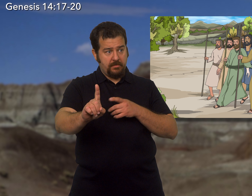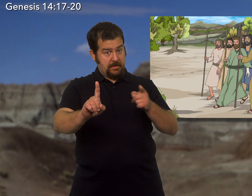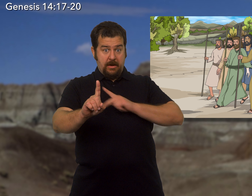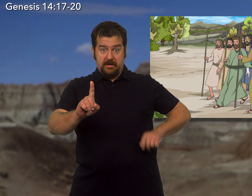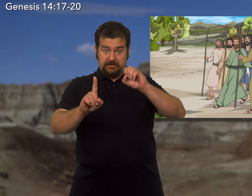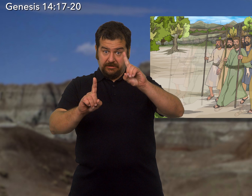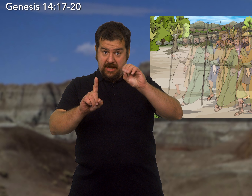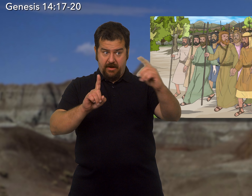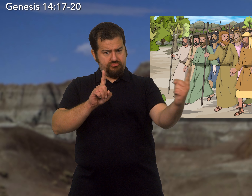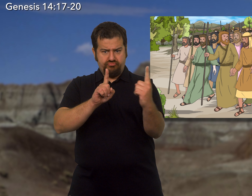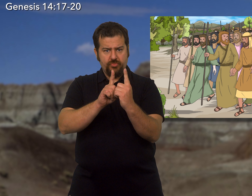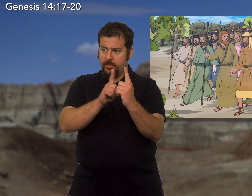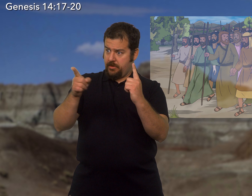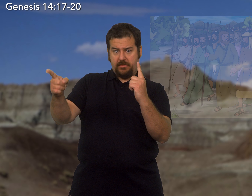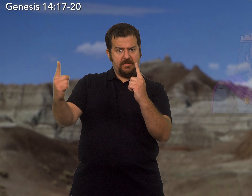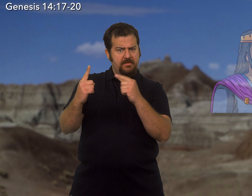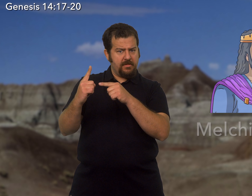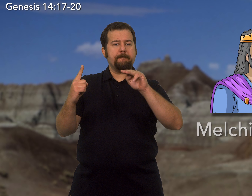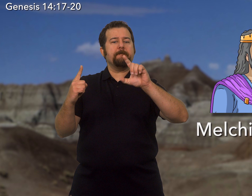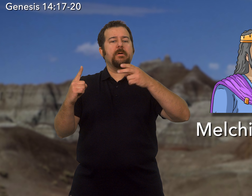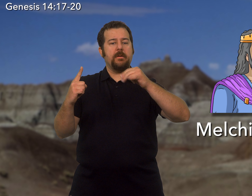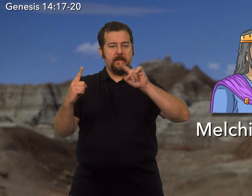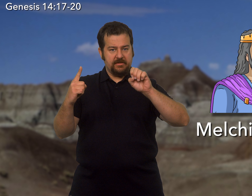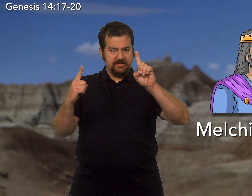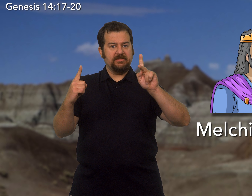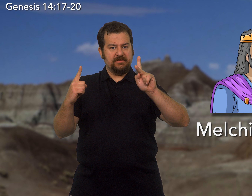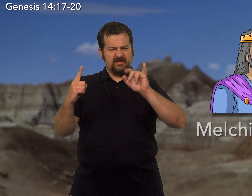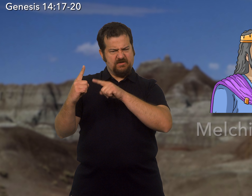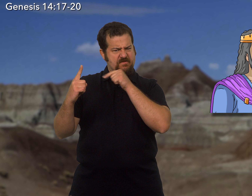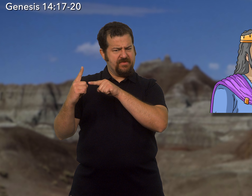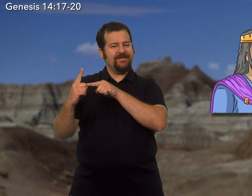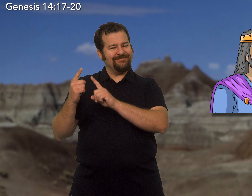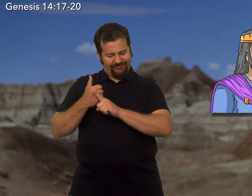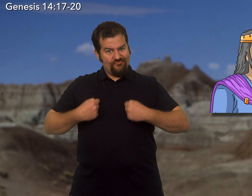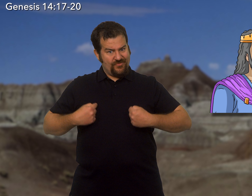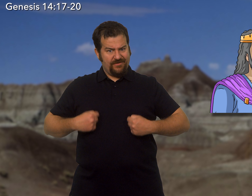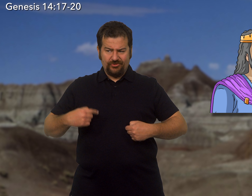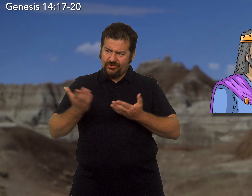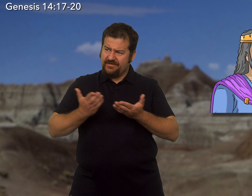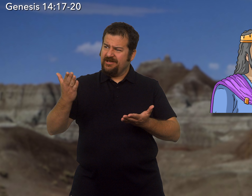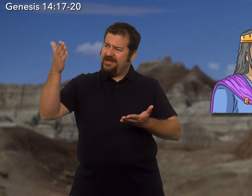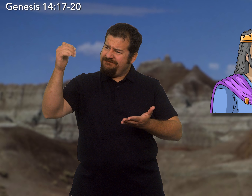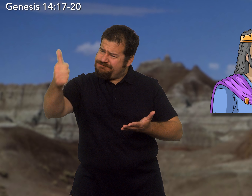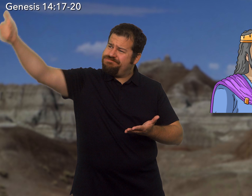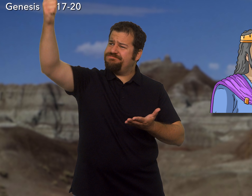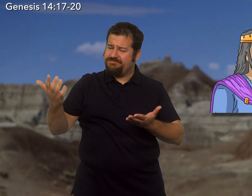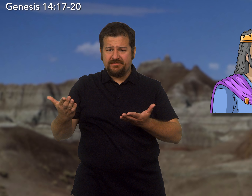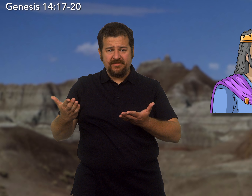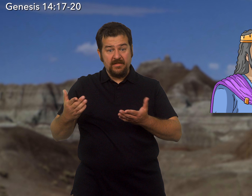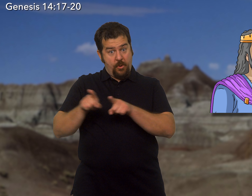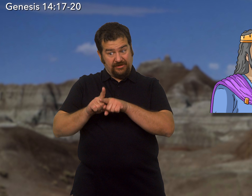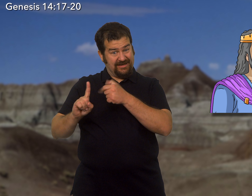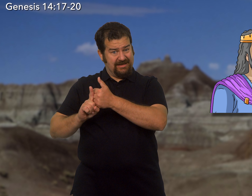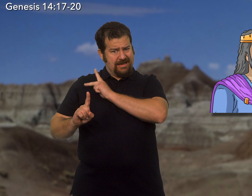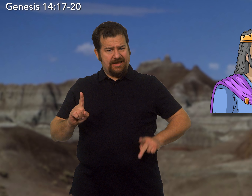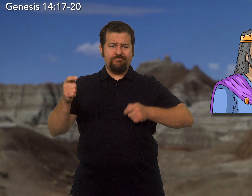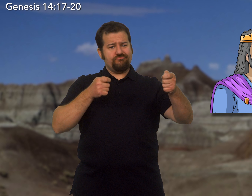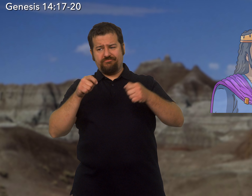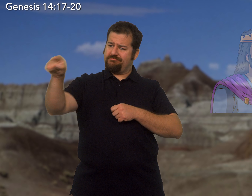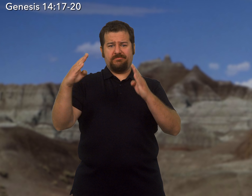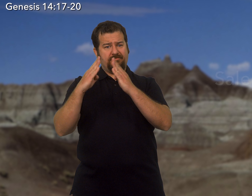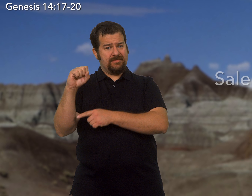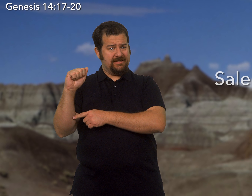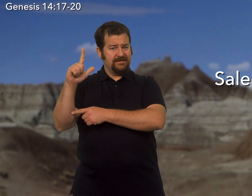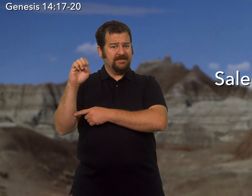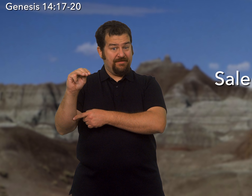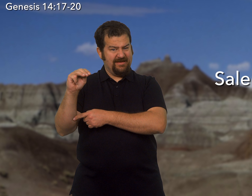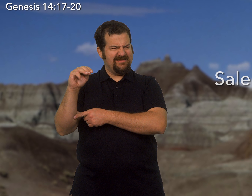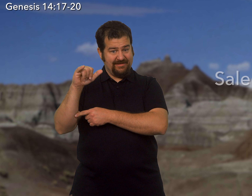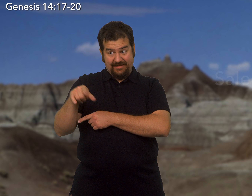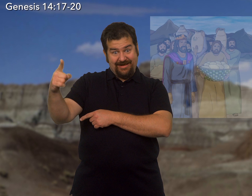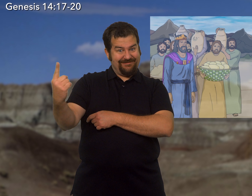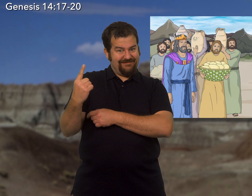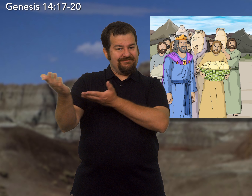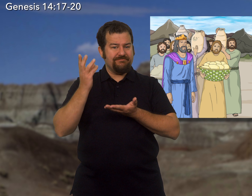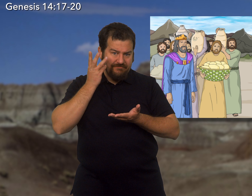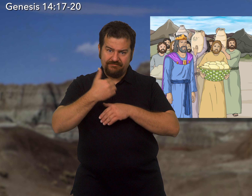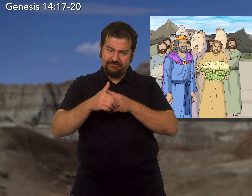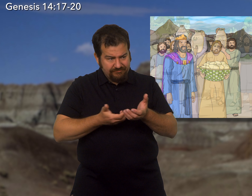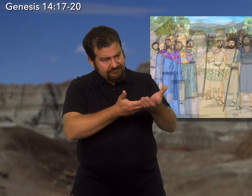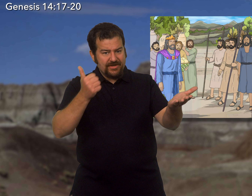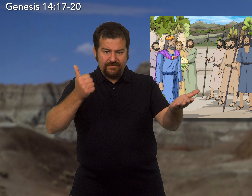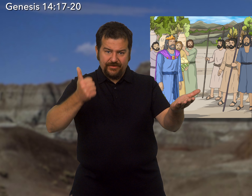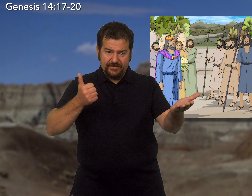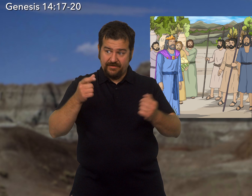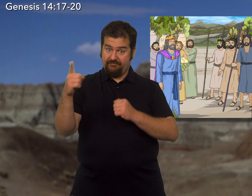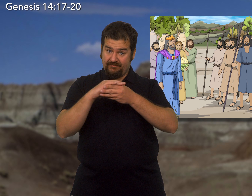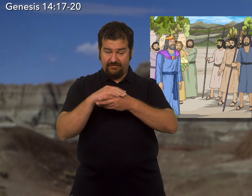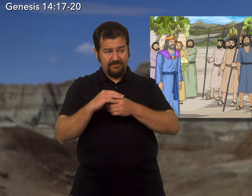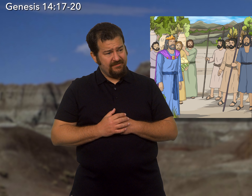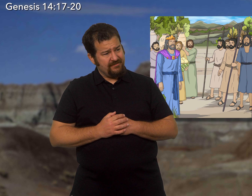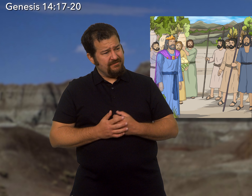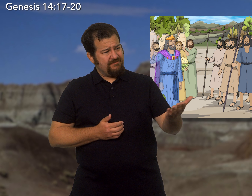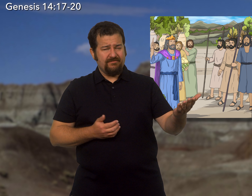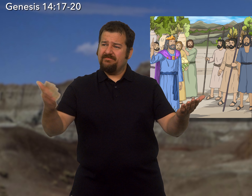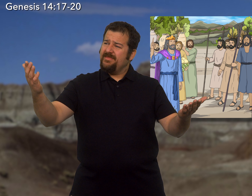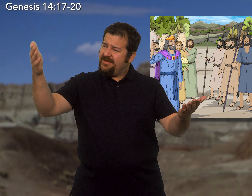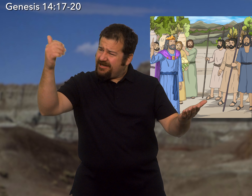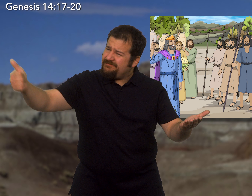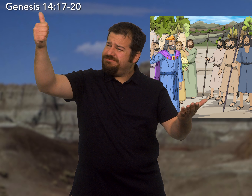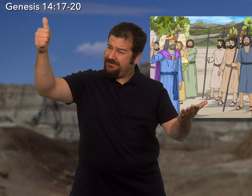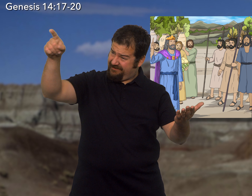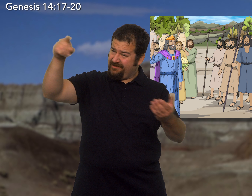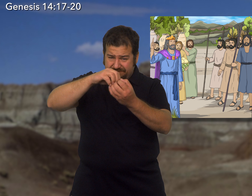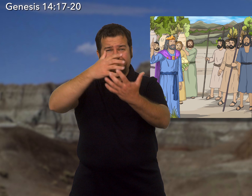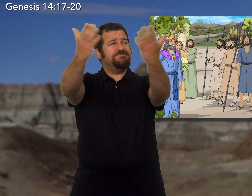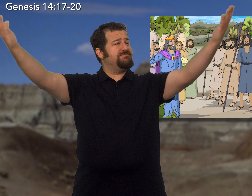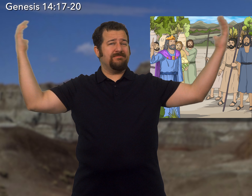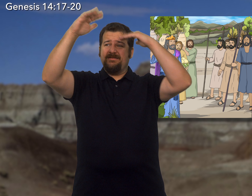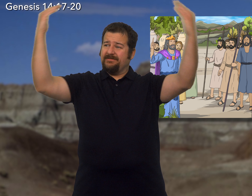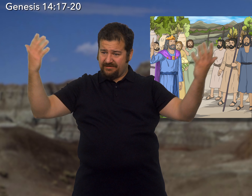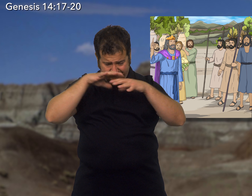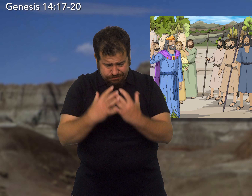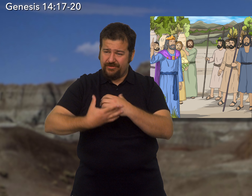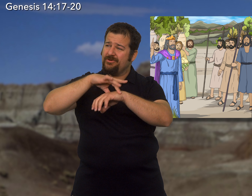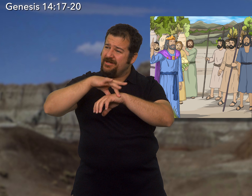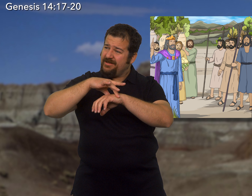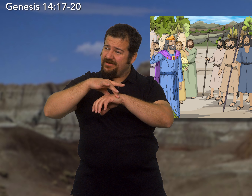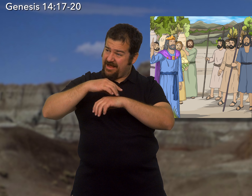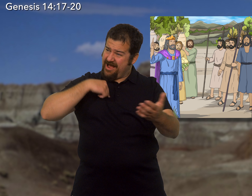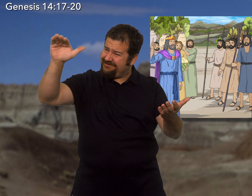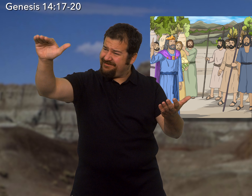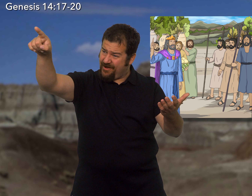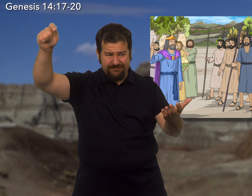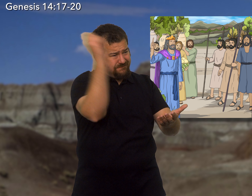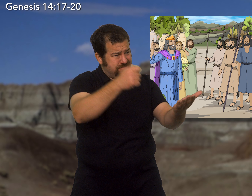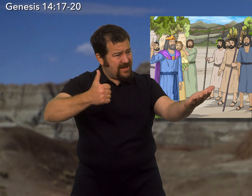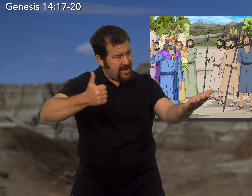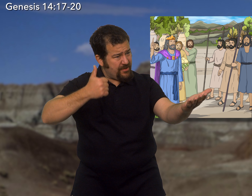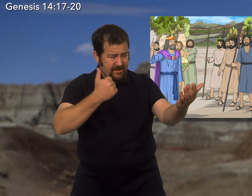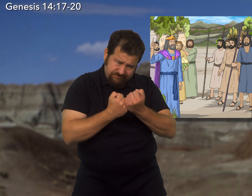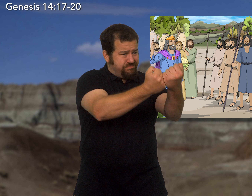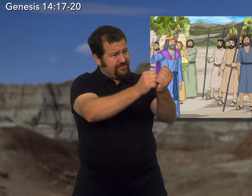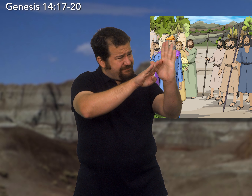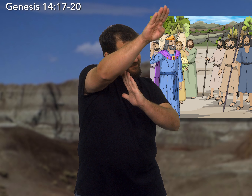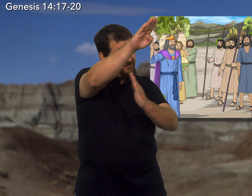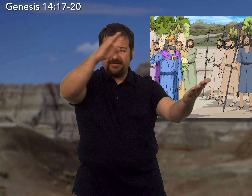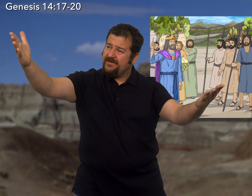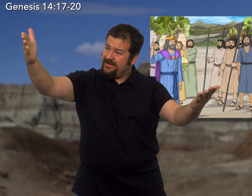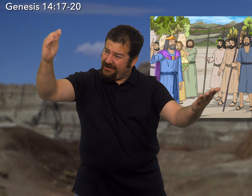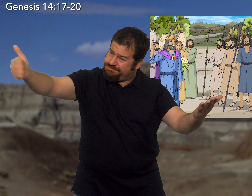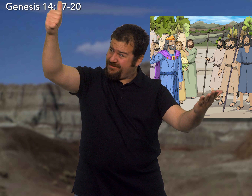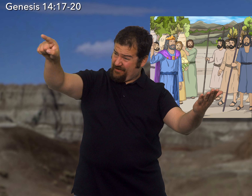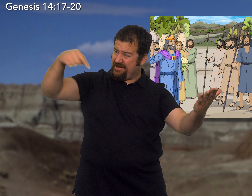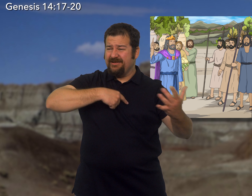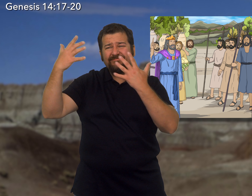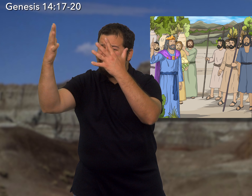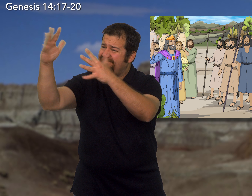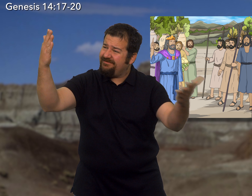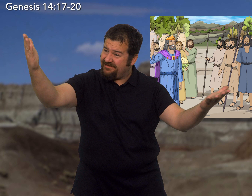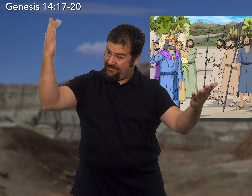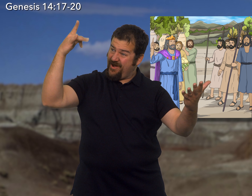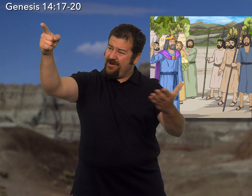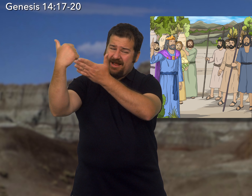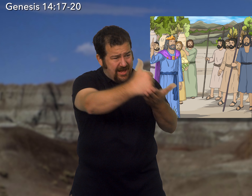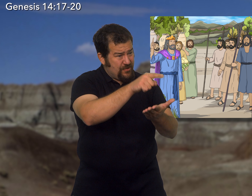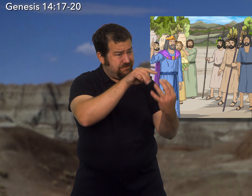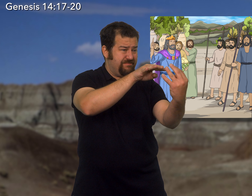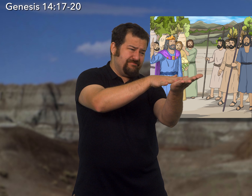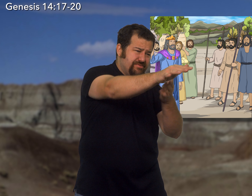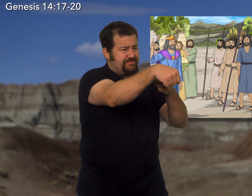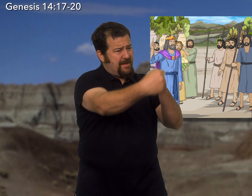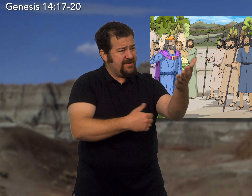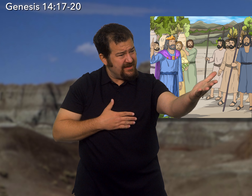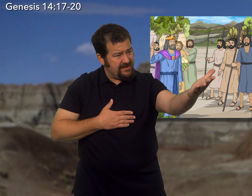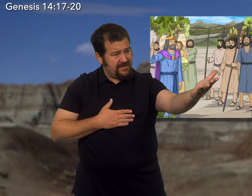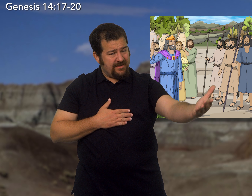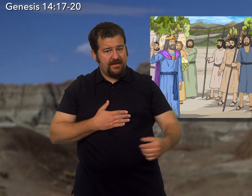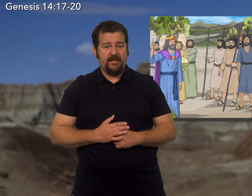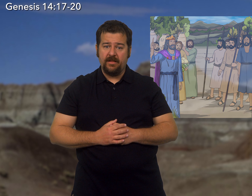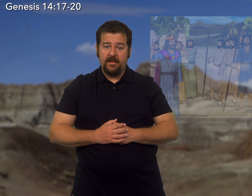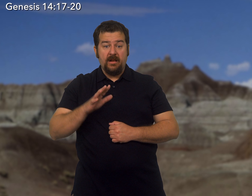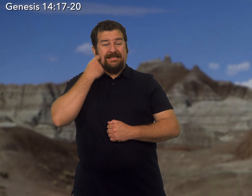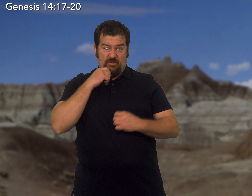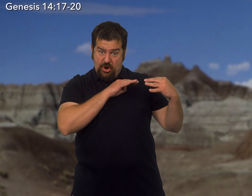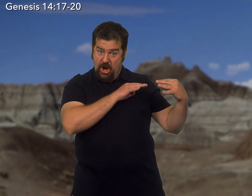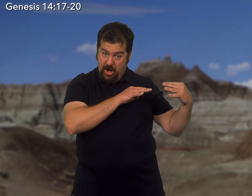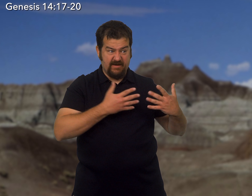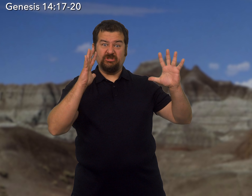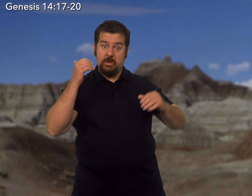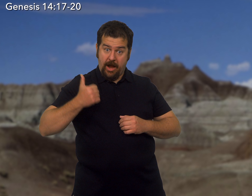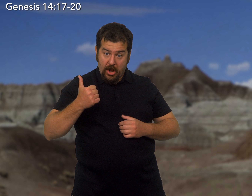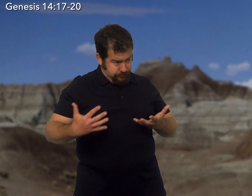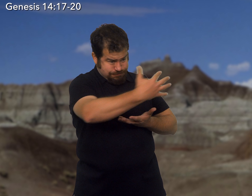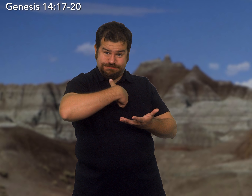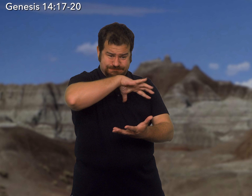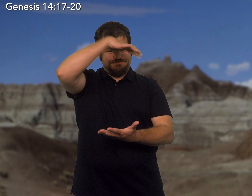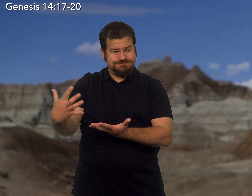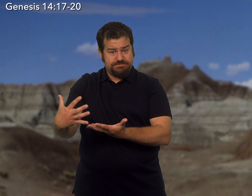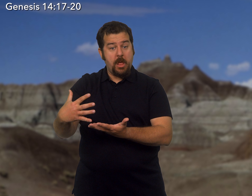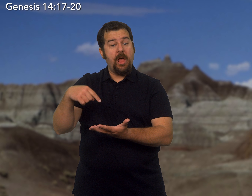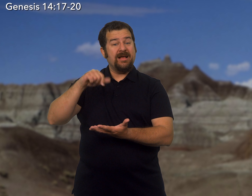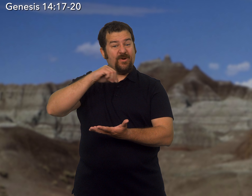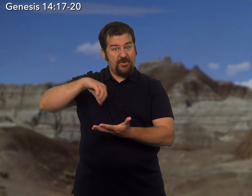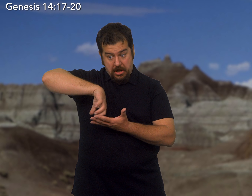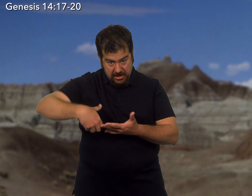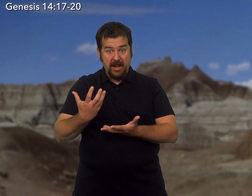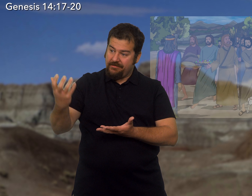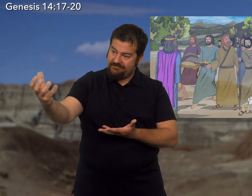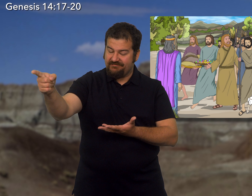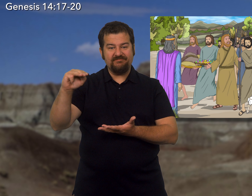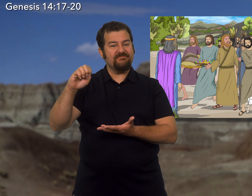Then Melchizedek king of Salem brought out bread and wine—since he was priest of God Most High — and he blessed Abram and said: “Blessed be Abram by God Most High, Creator of heaven and earth, and blessed be God Most High, who has delivered your enemies into your hand.”